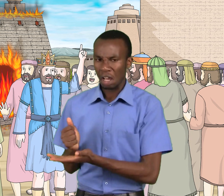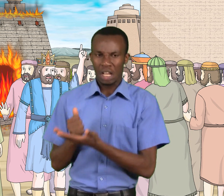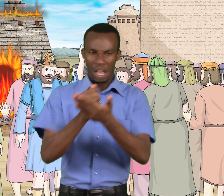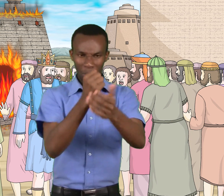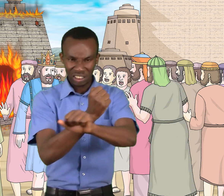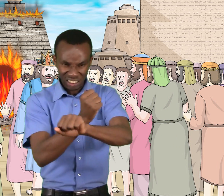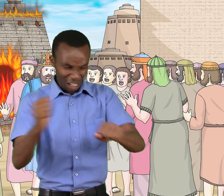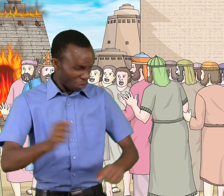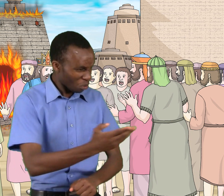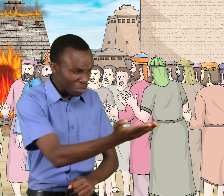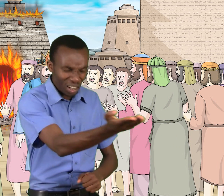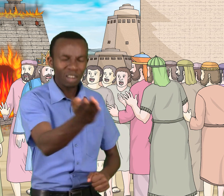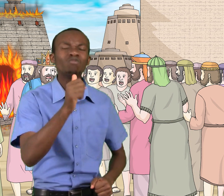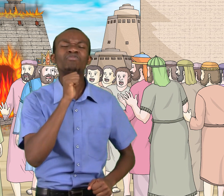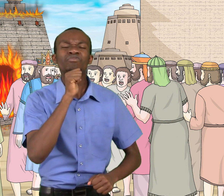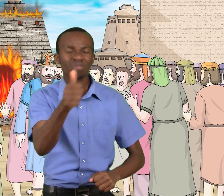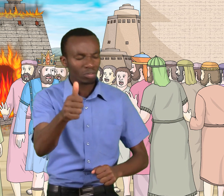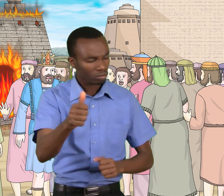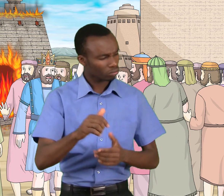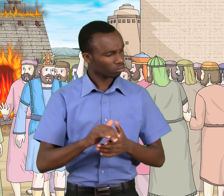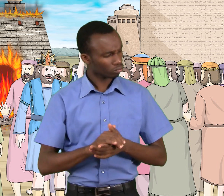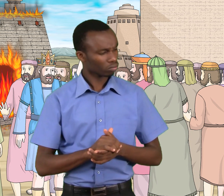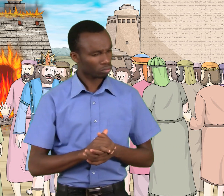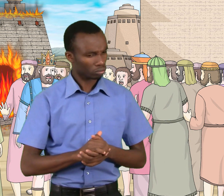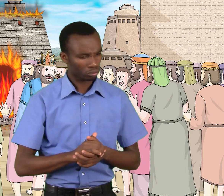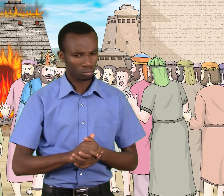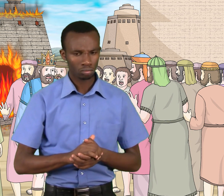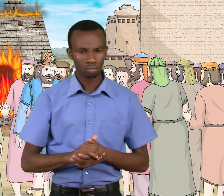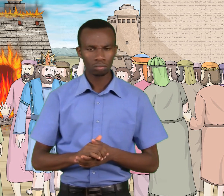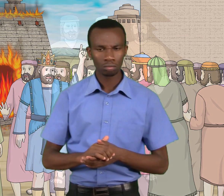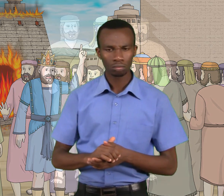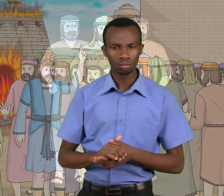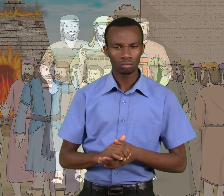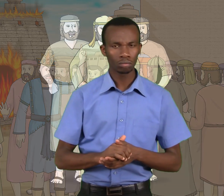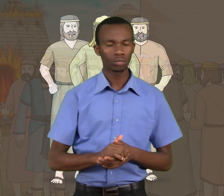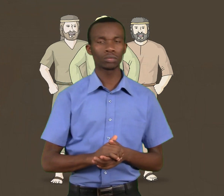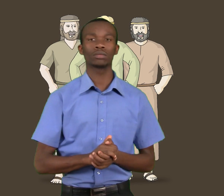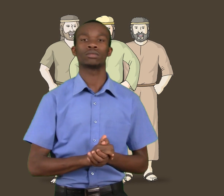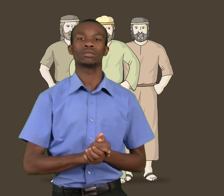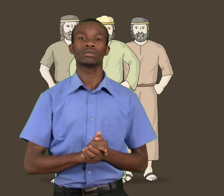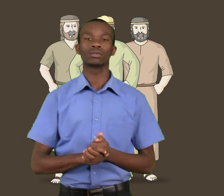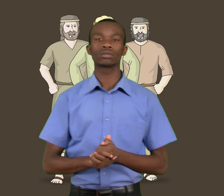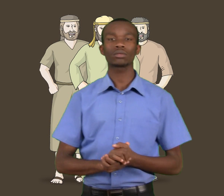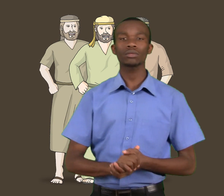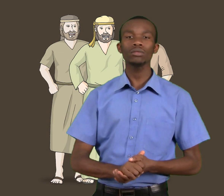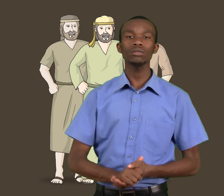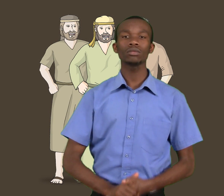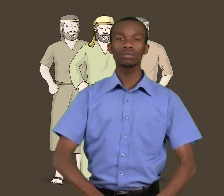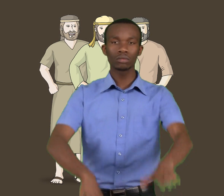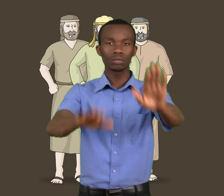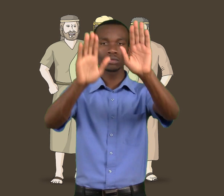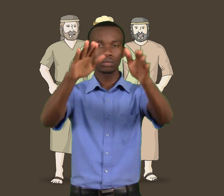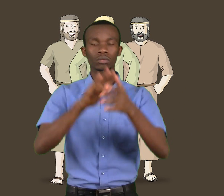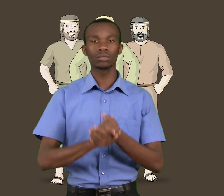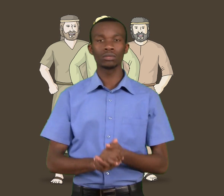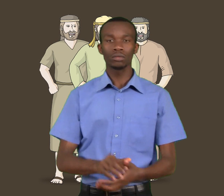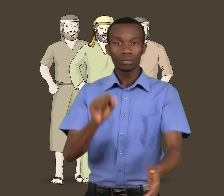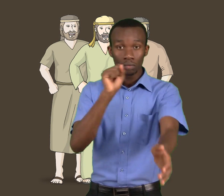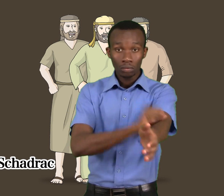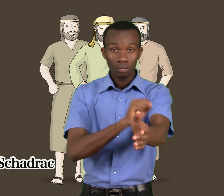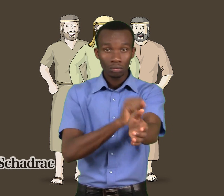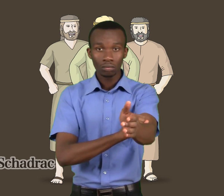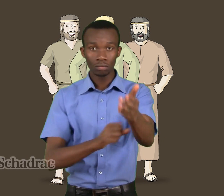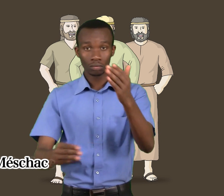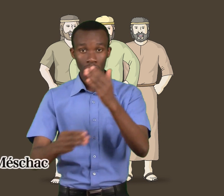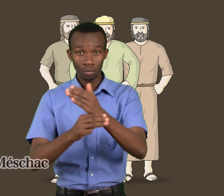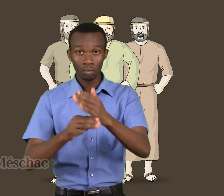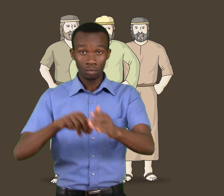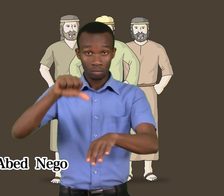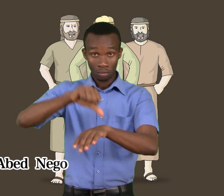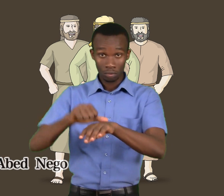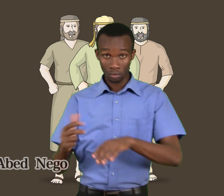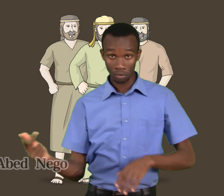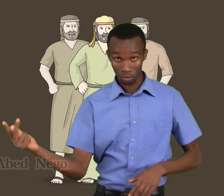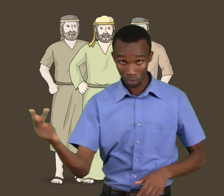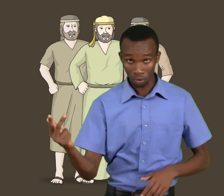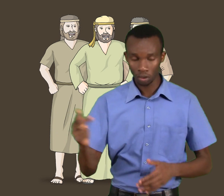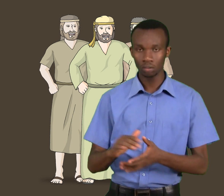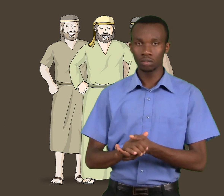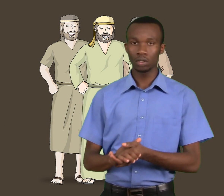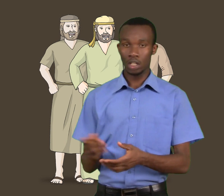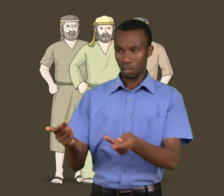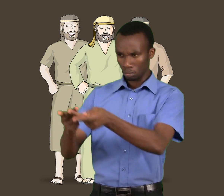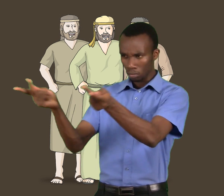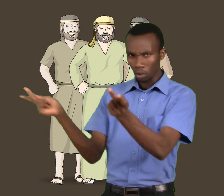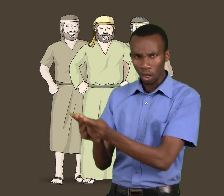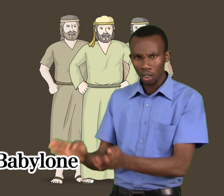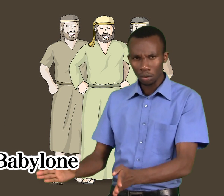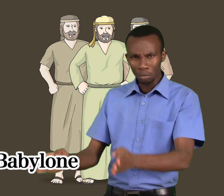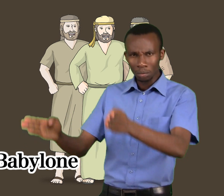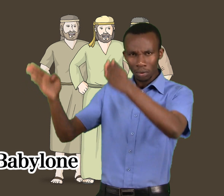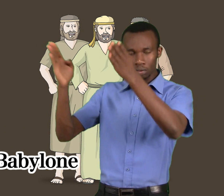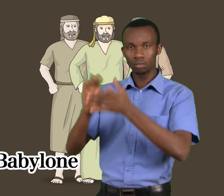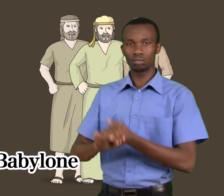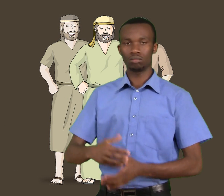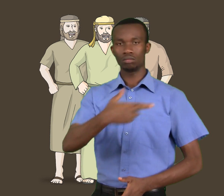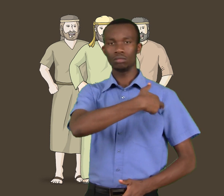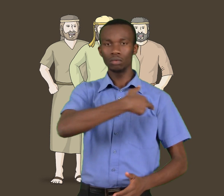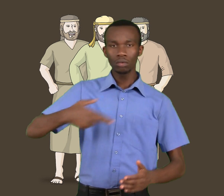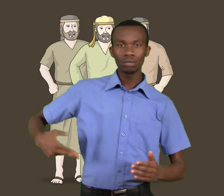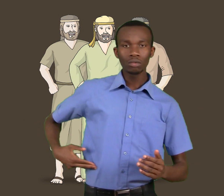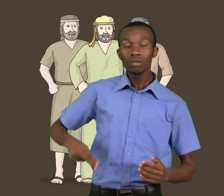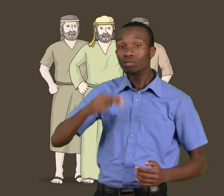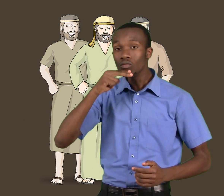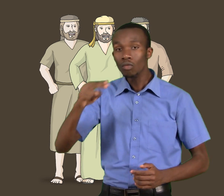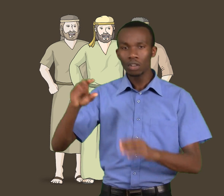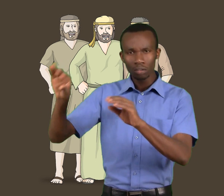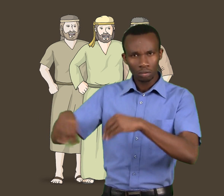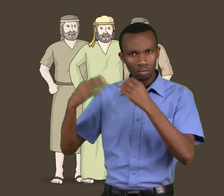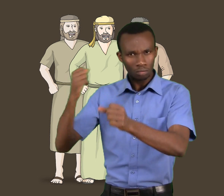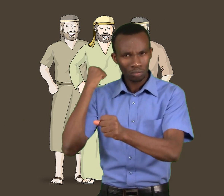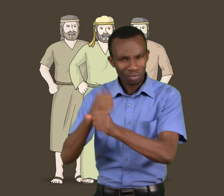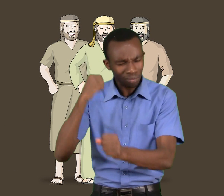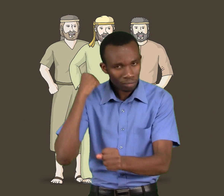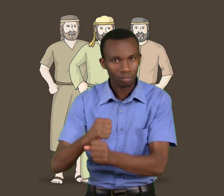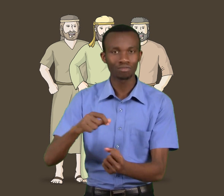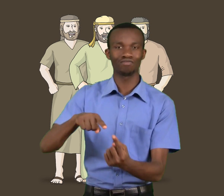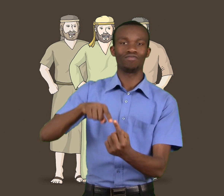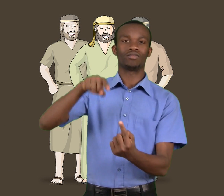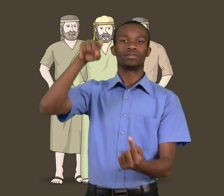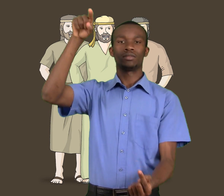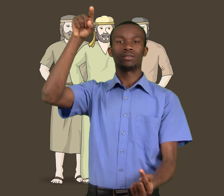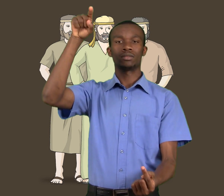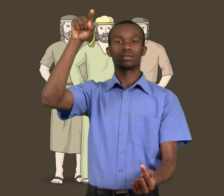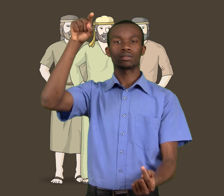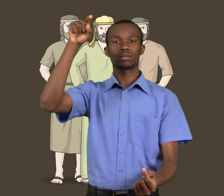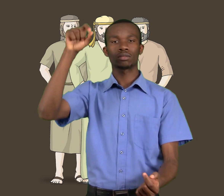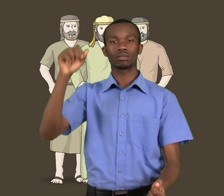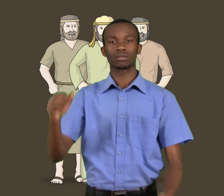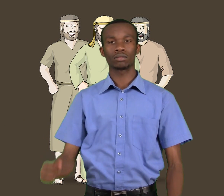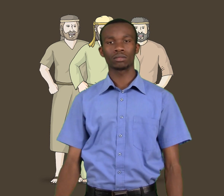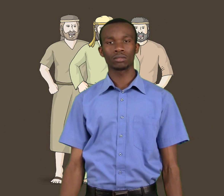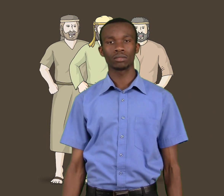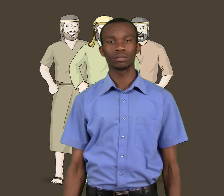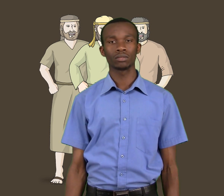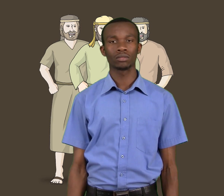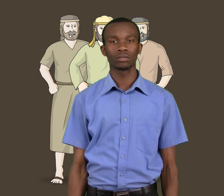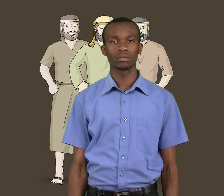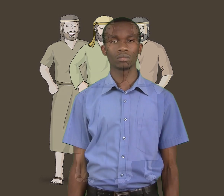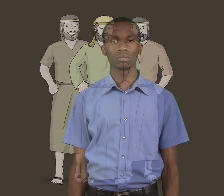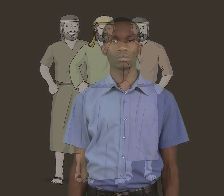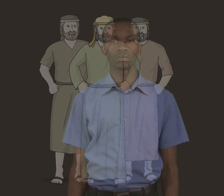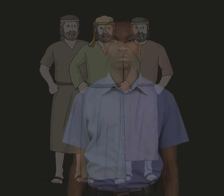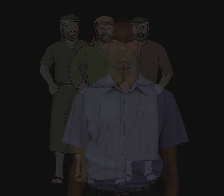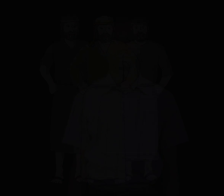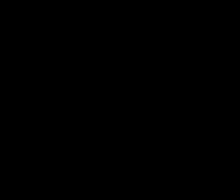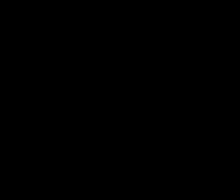Then the king promoted Shadrach, Meshach, and Abednego in the province of Babylon.